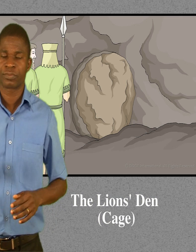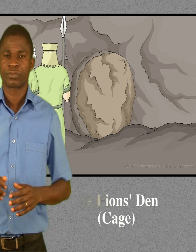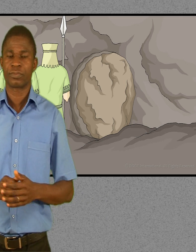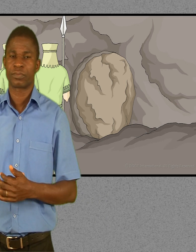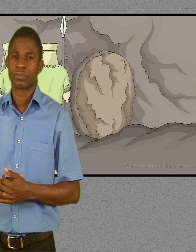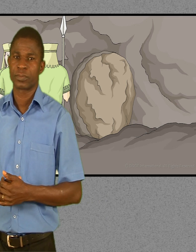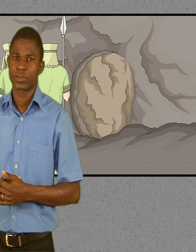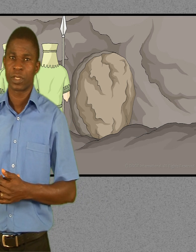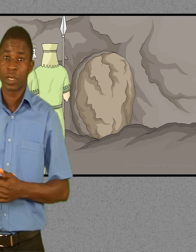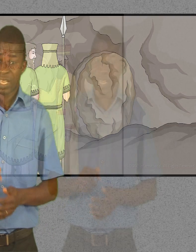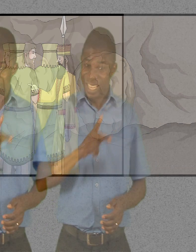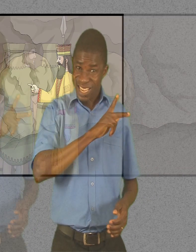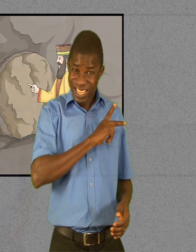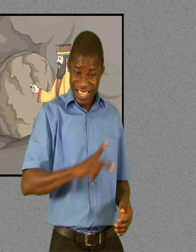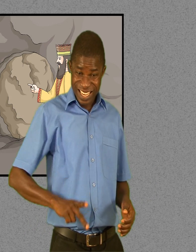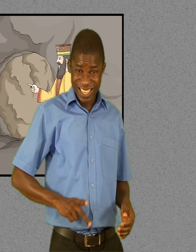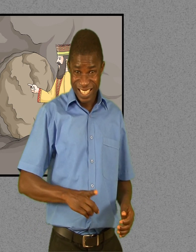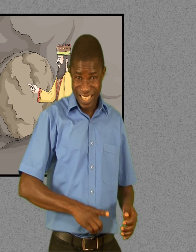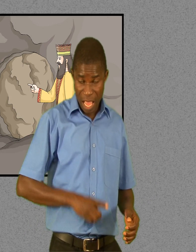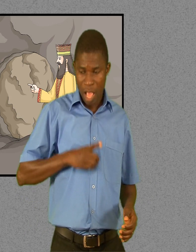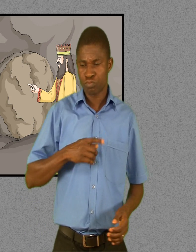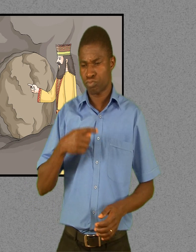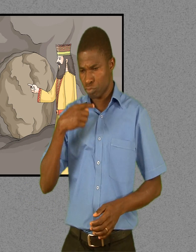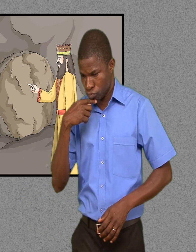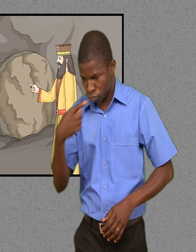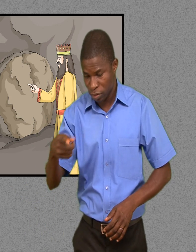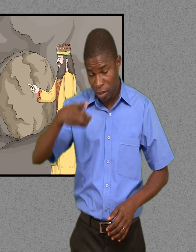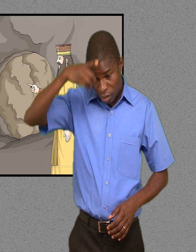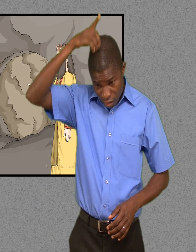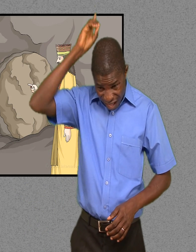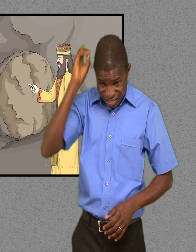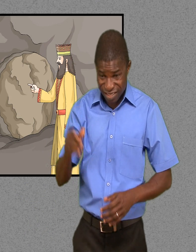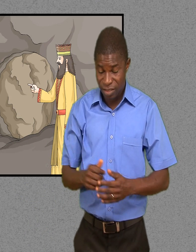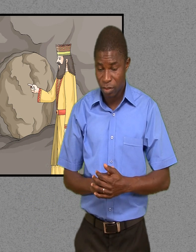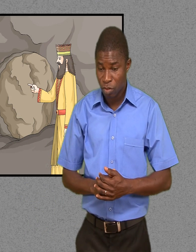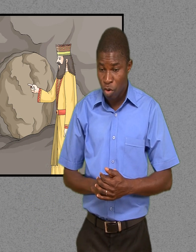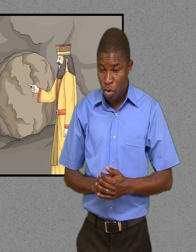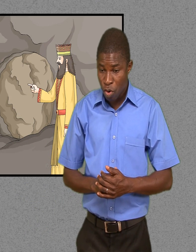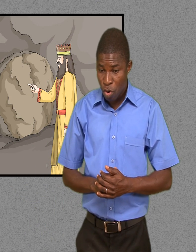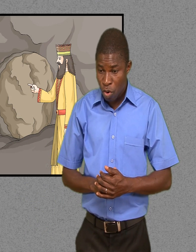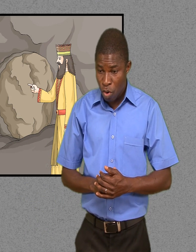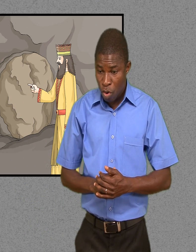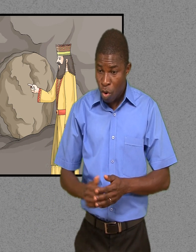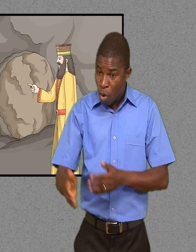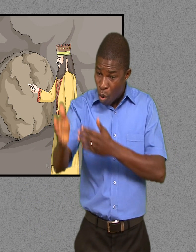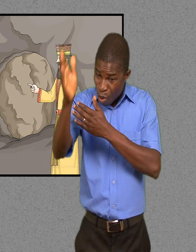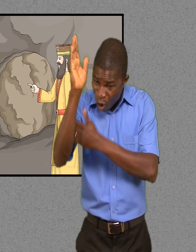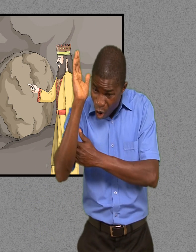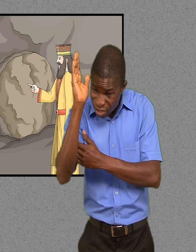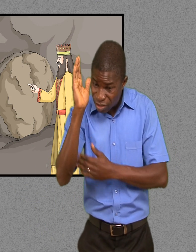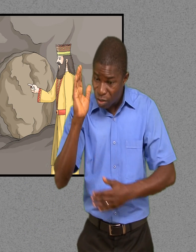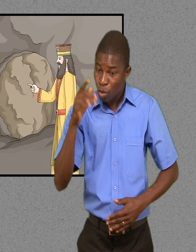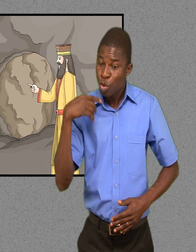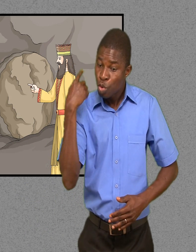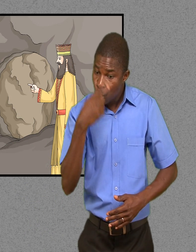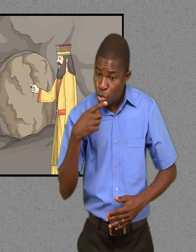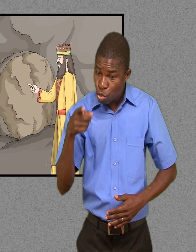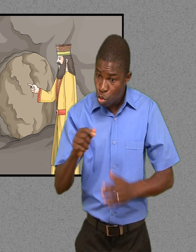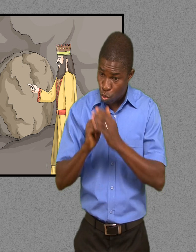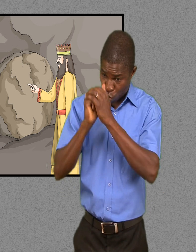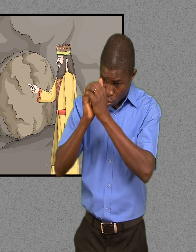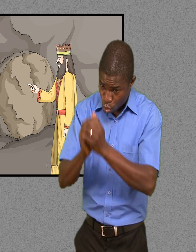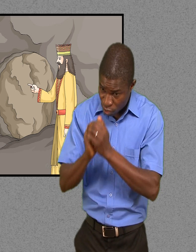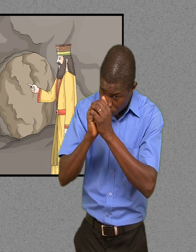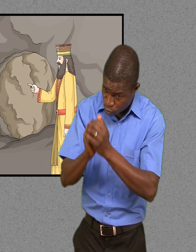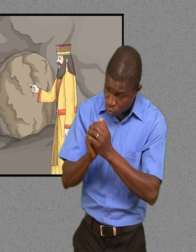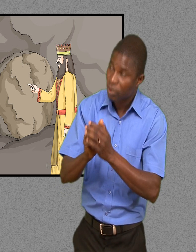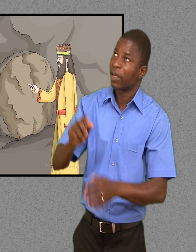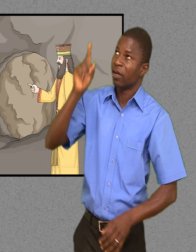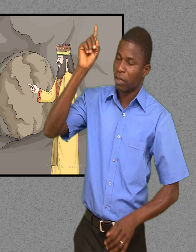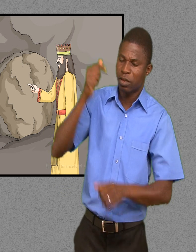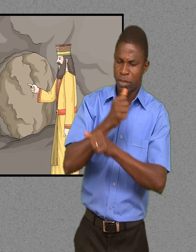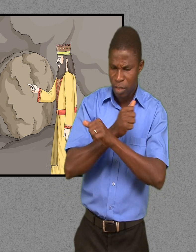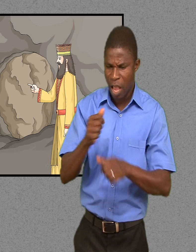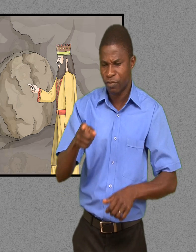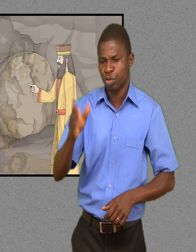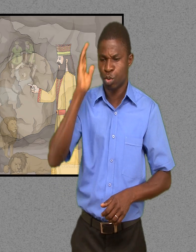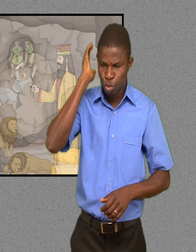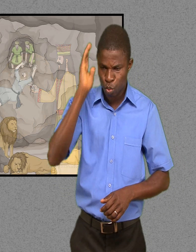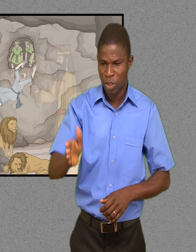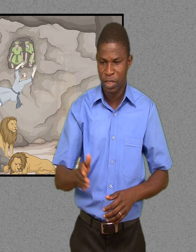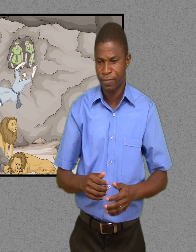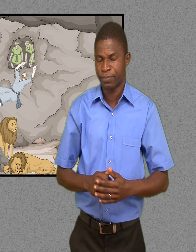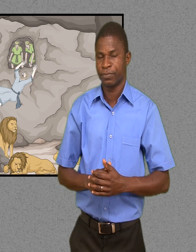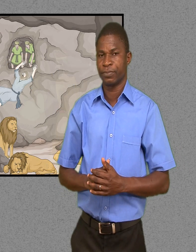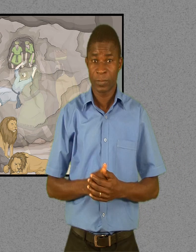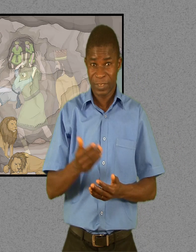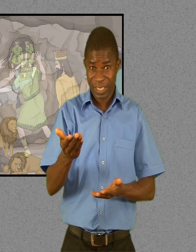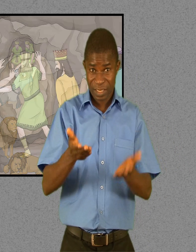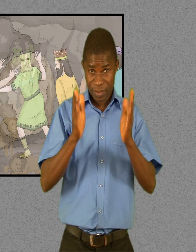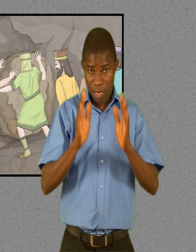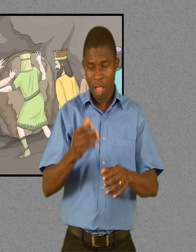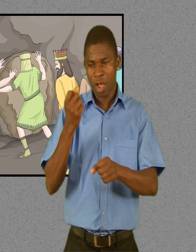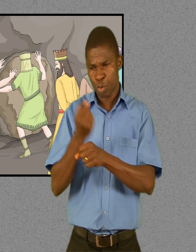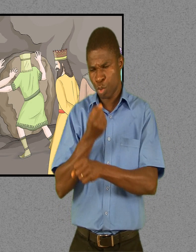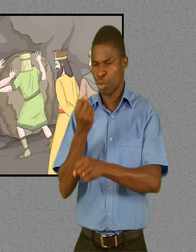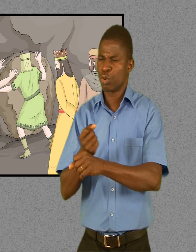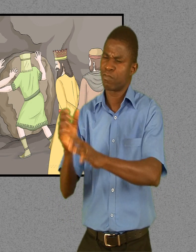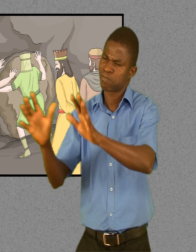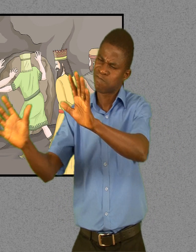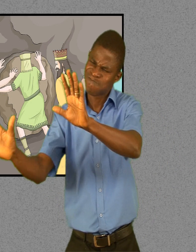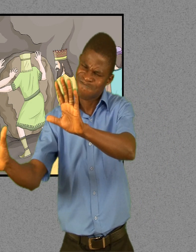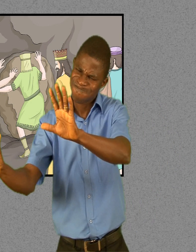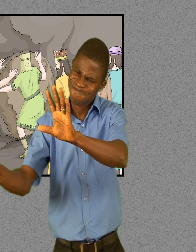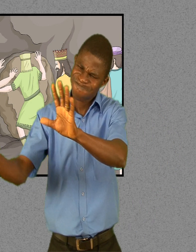The king said to Daniel, “May your God, whom you serve continually, deliver you!”